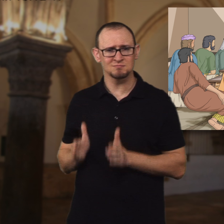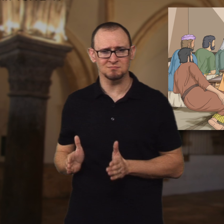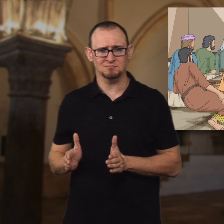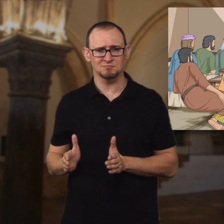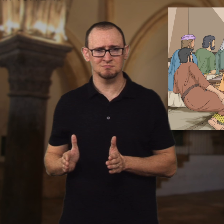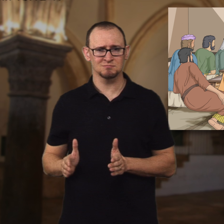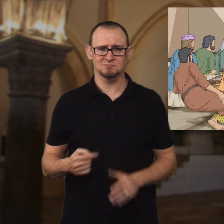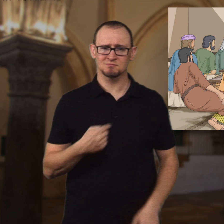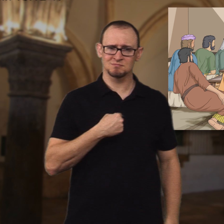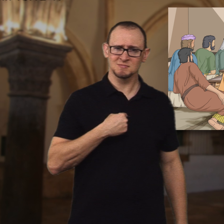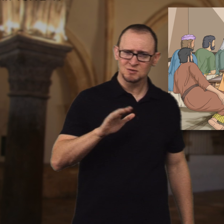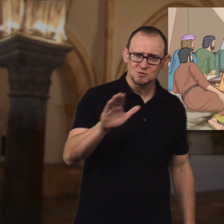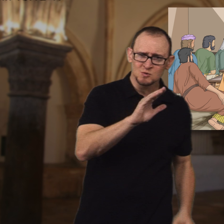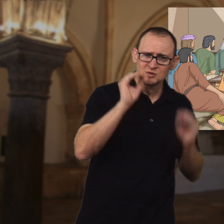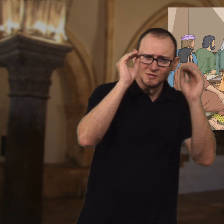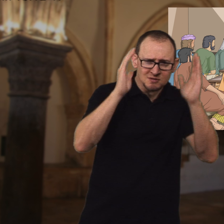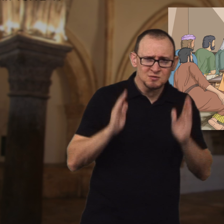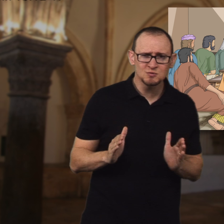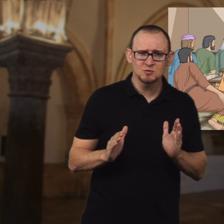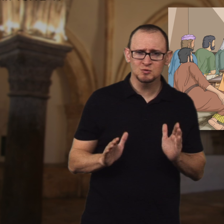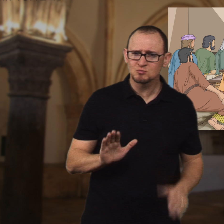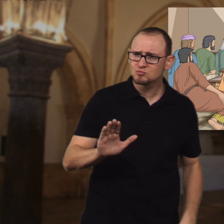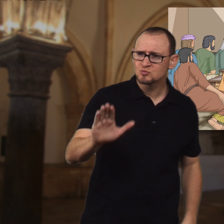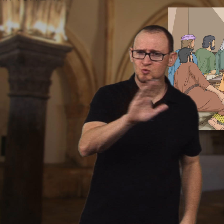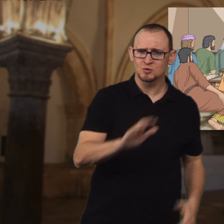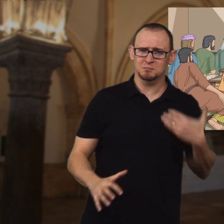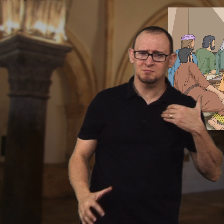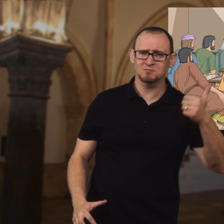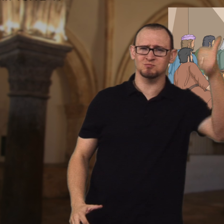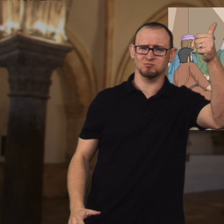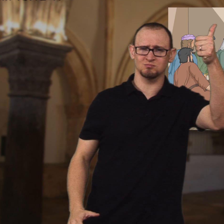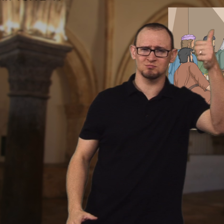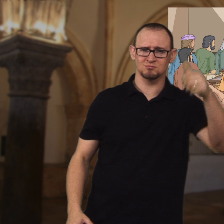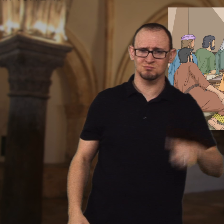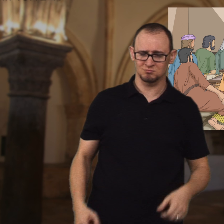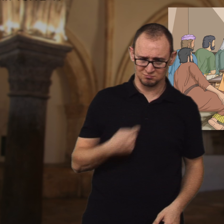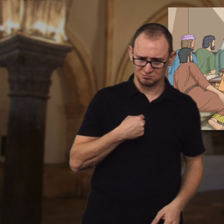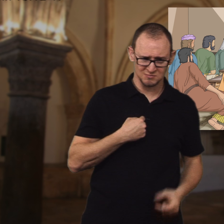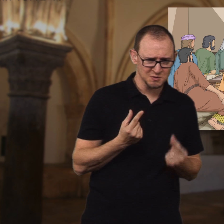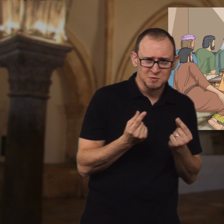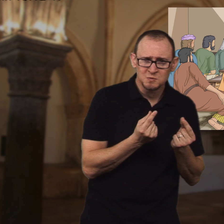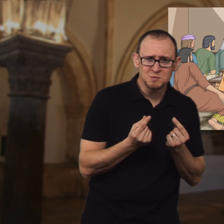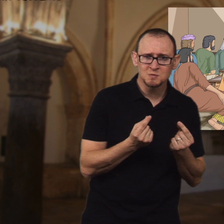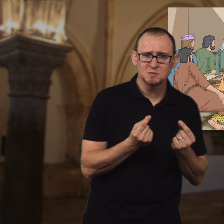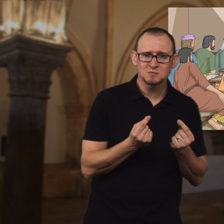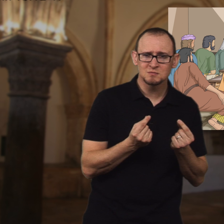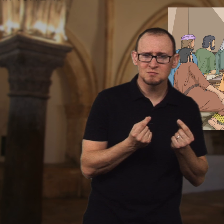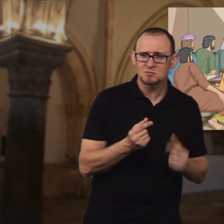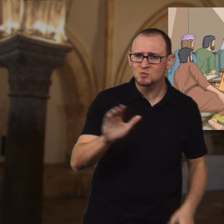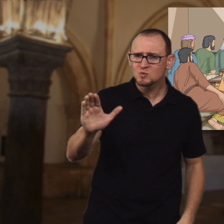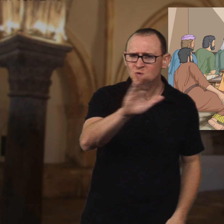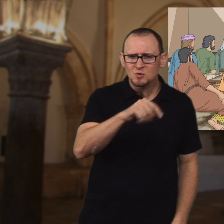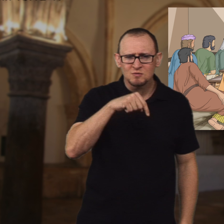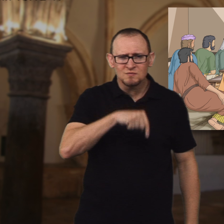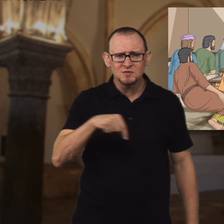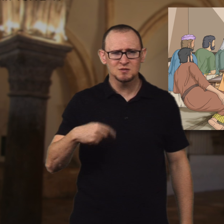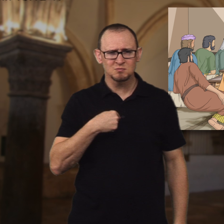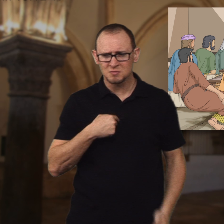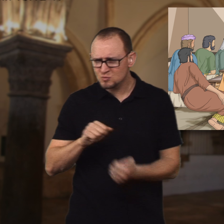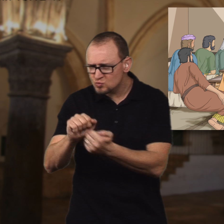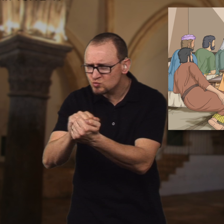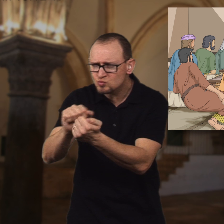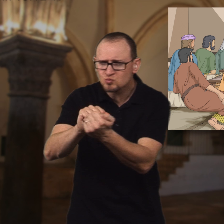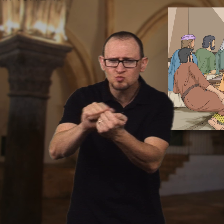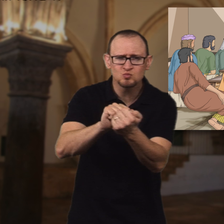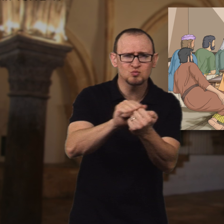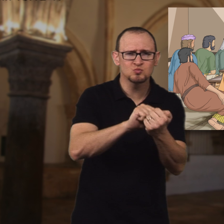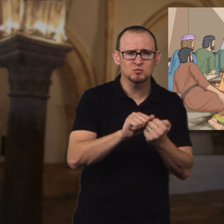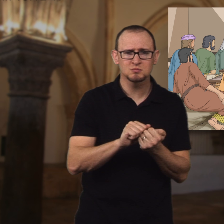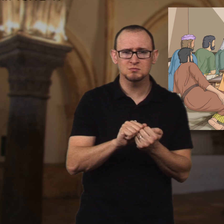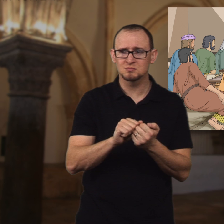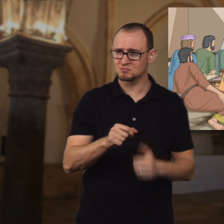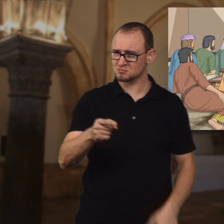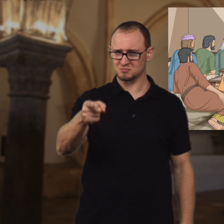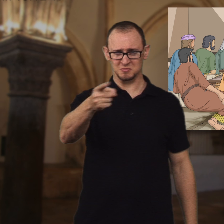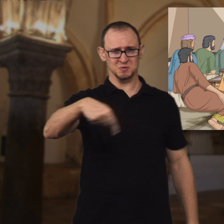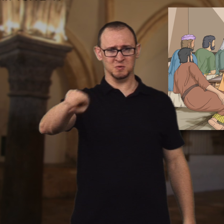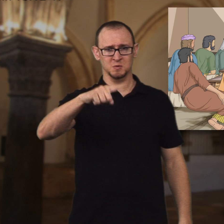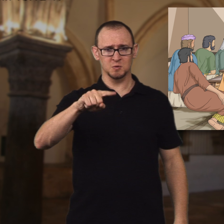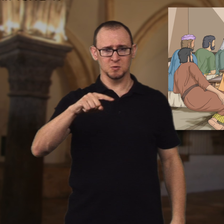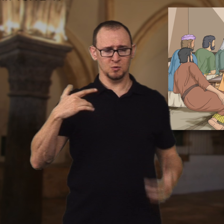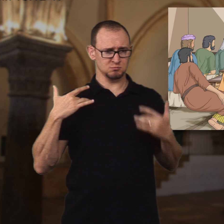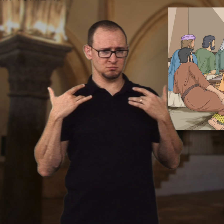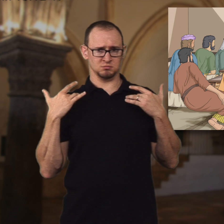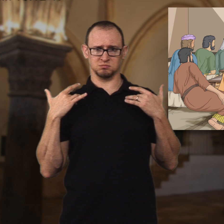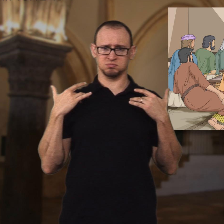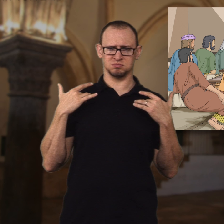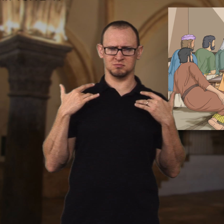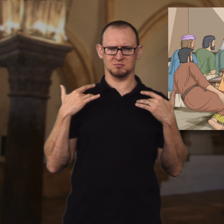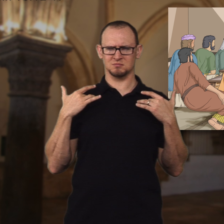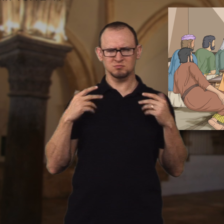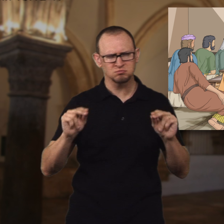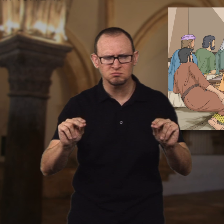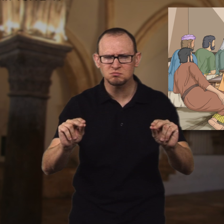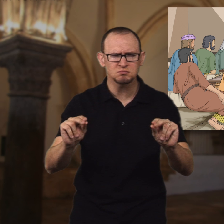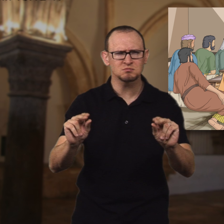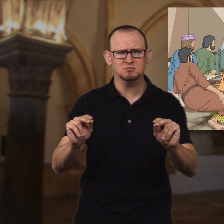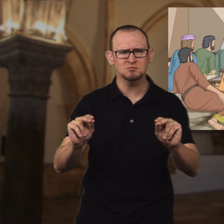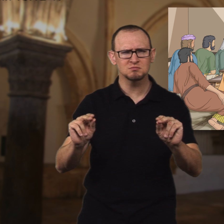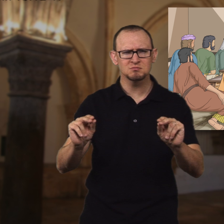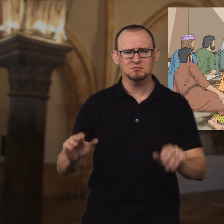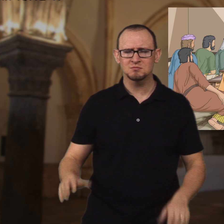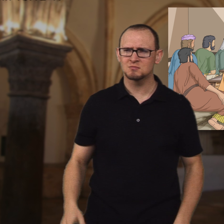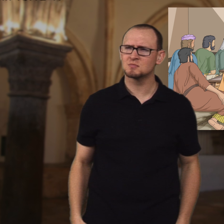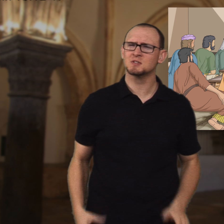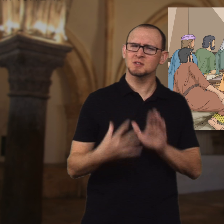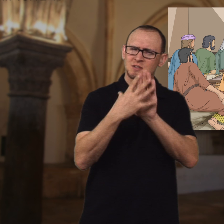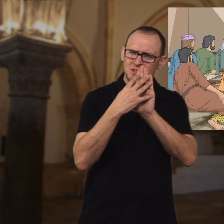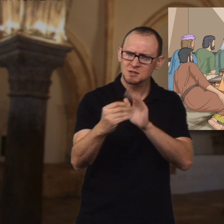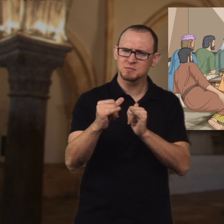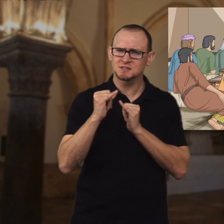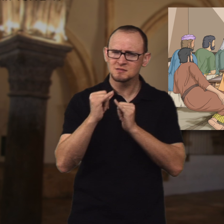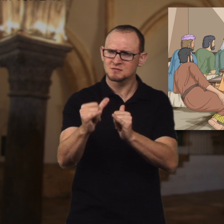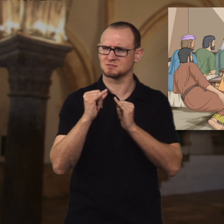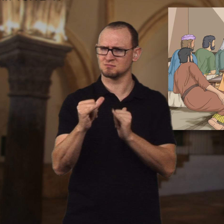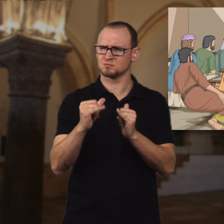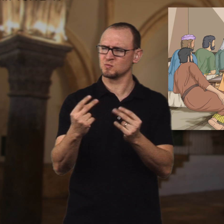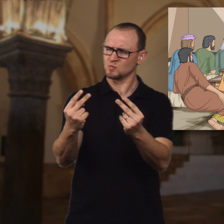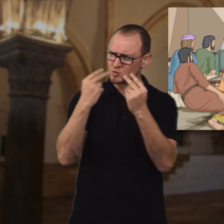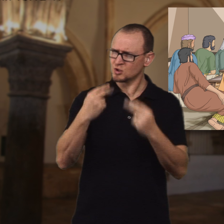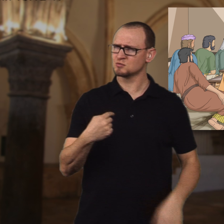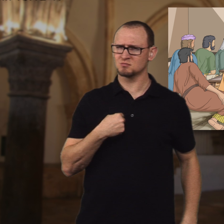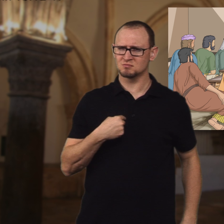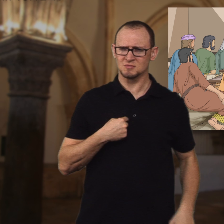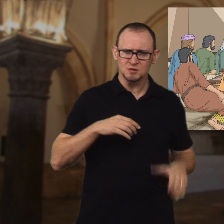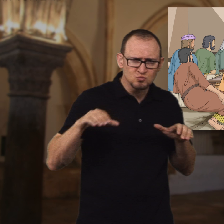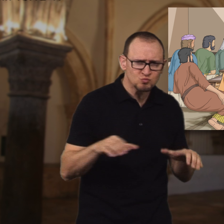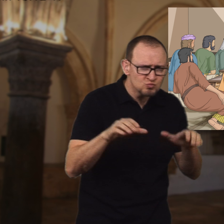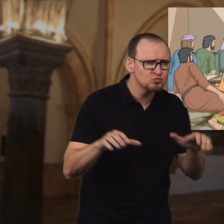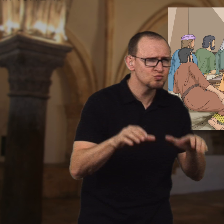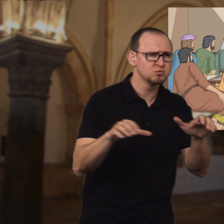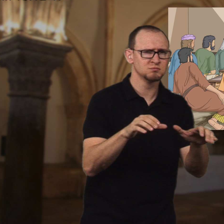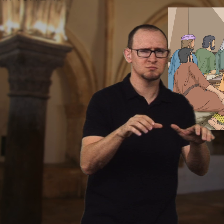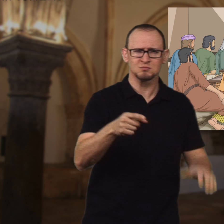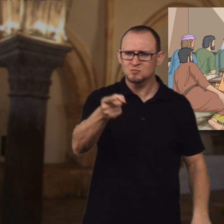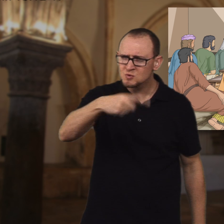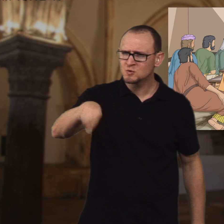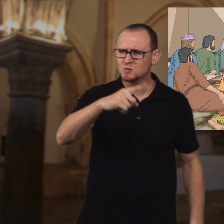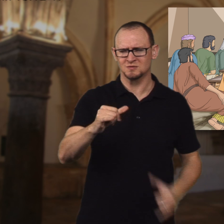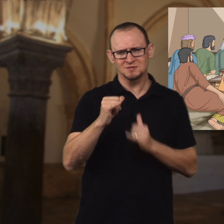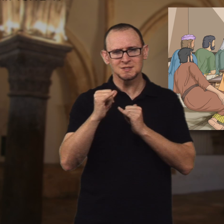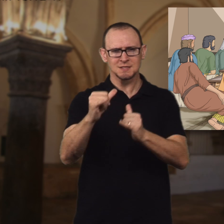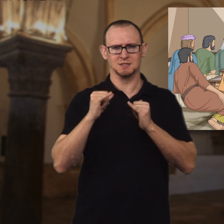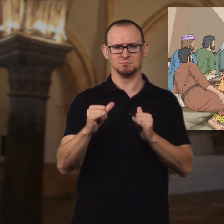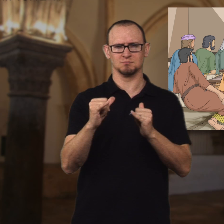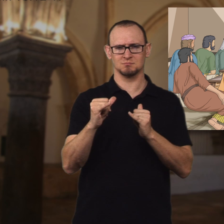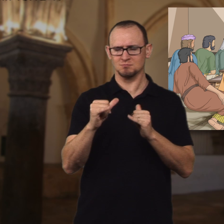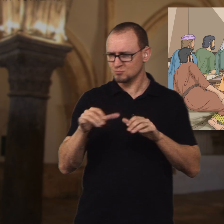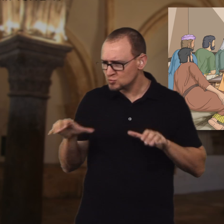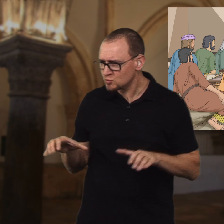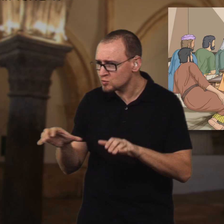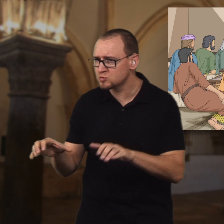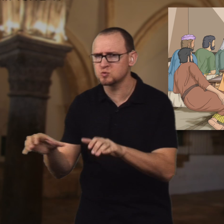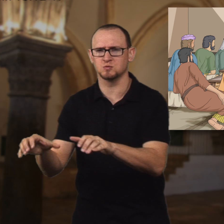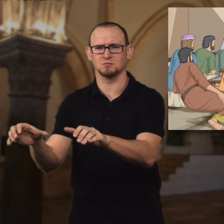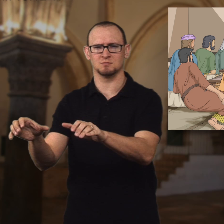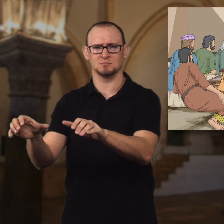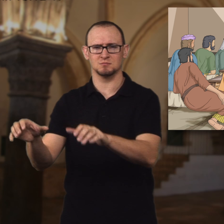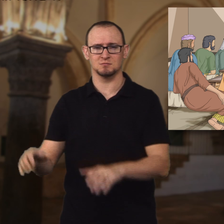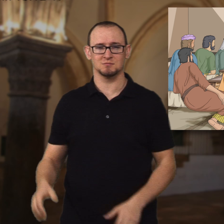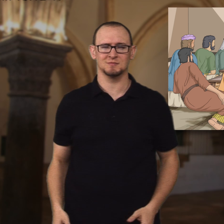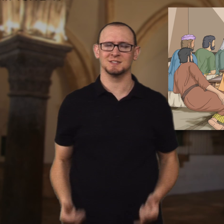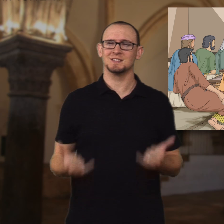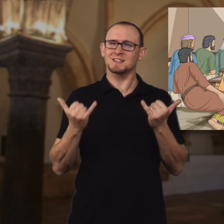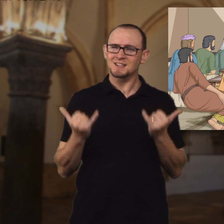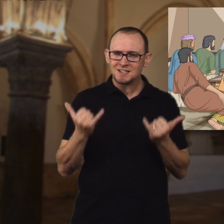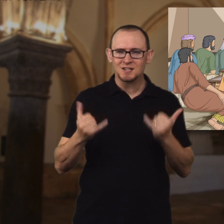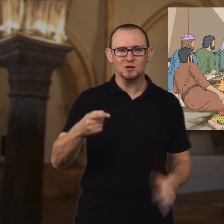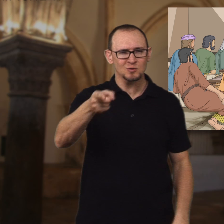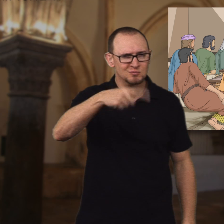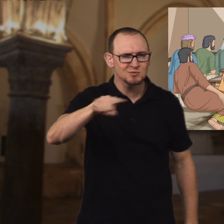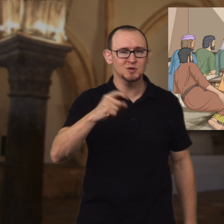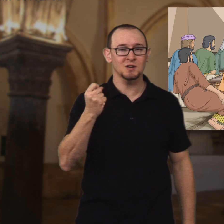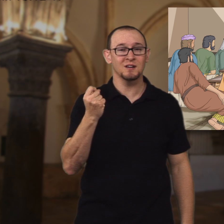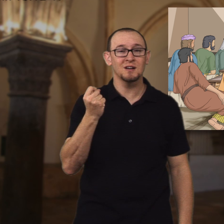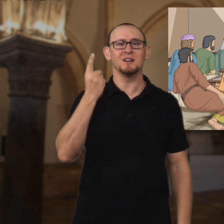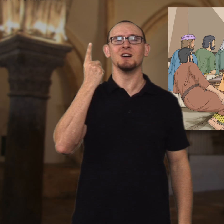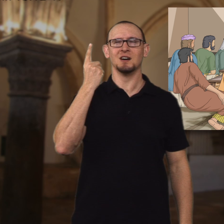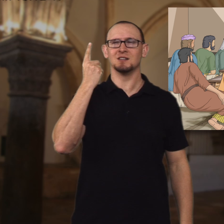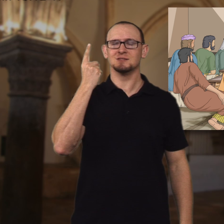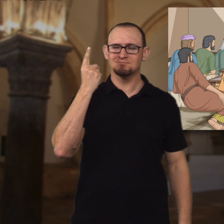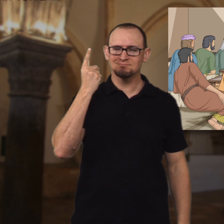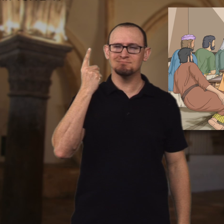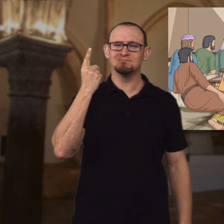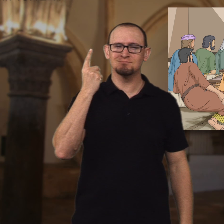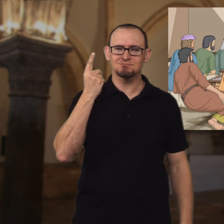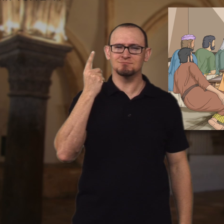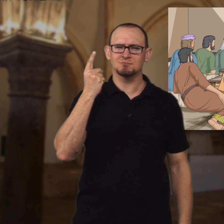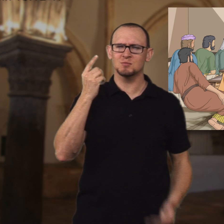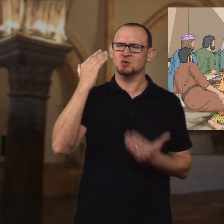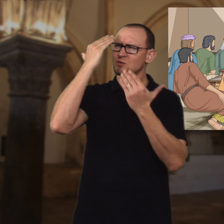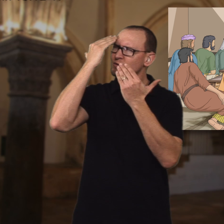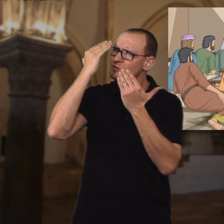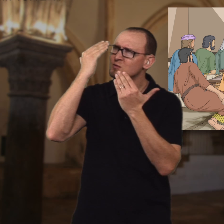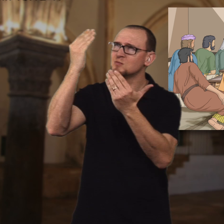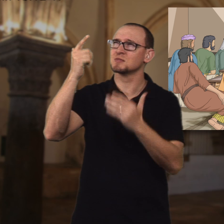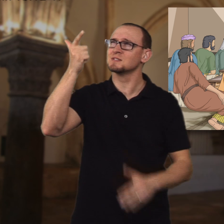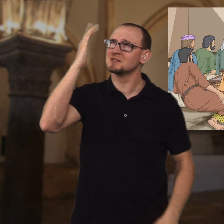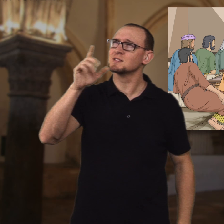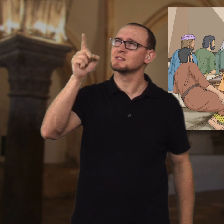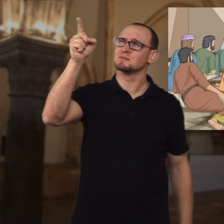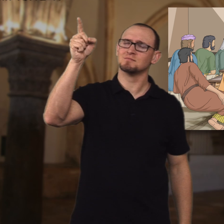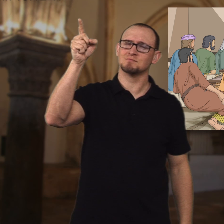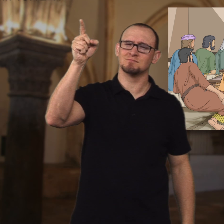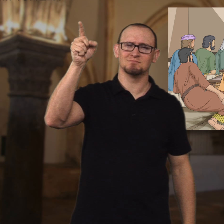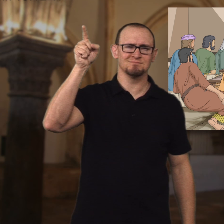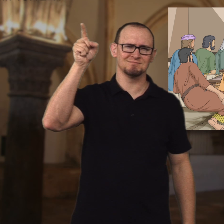Truly, truly, I tell you, no servant is greater than his master, nor is a messenger greater than the one who sent him.